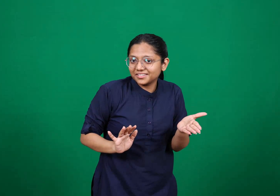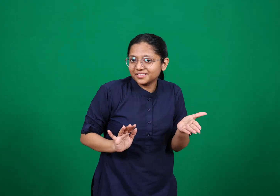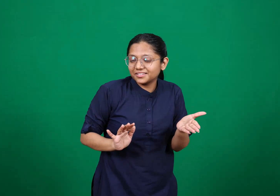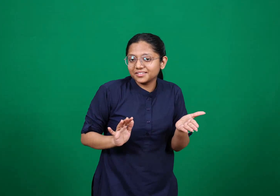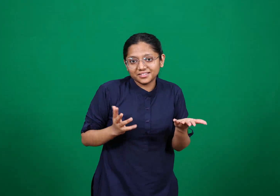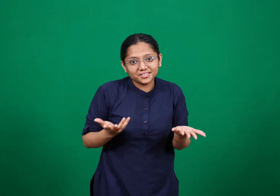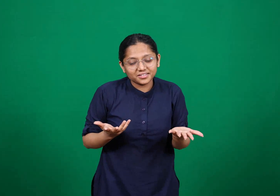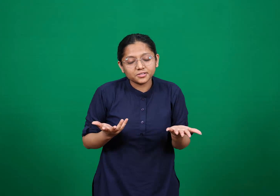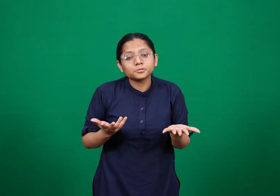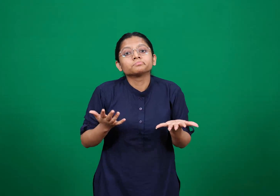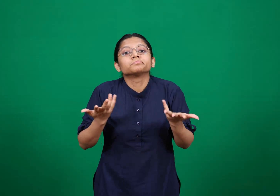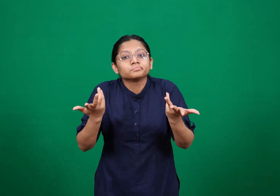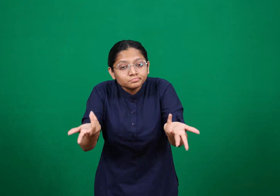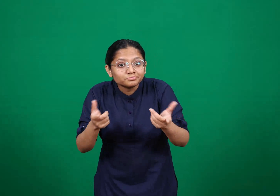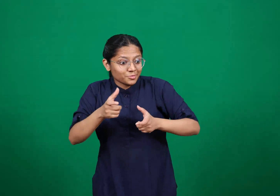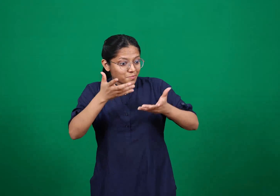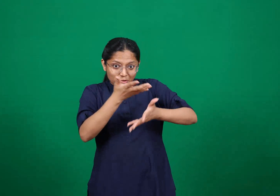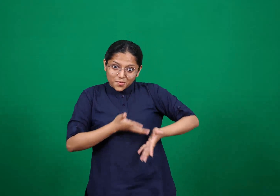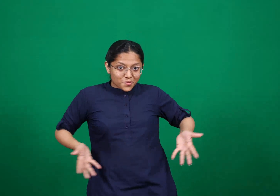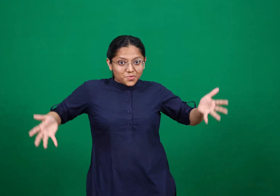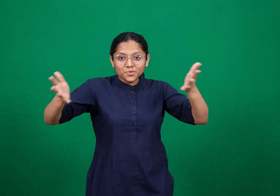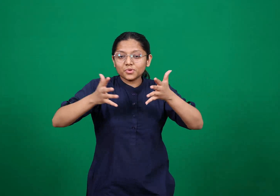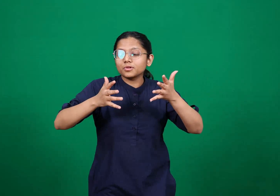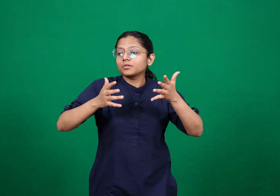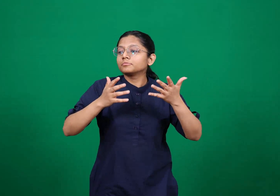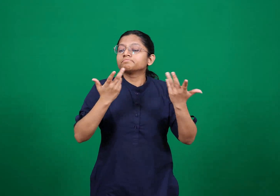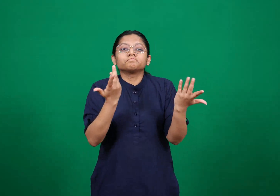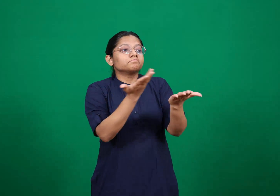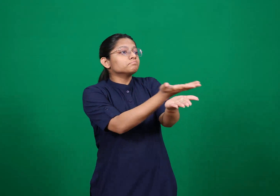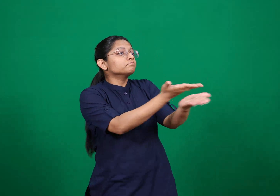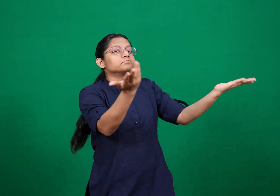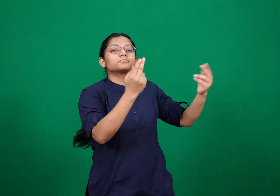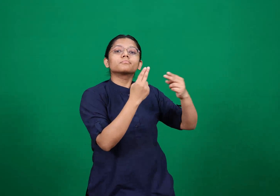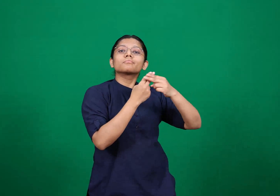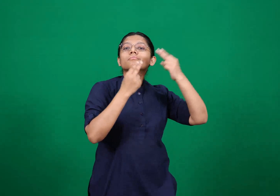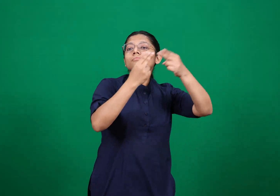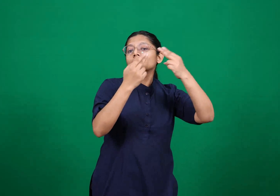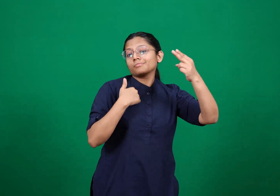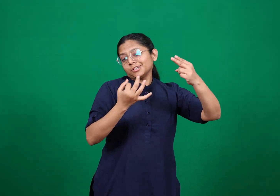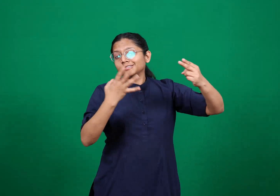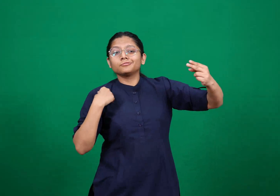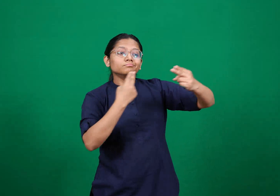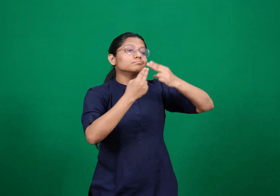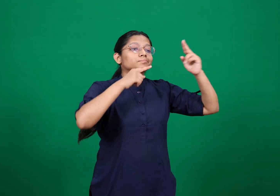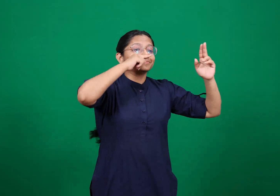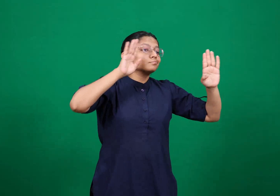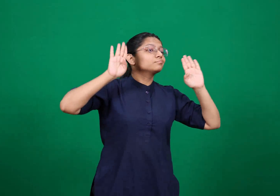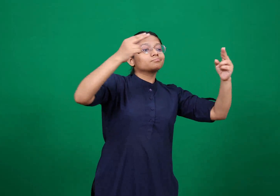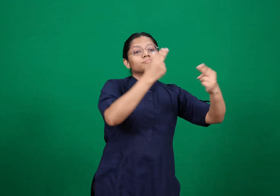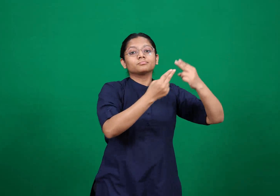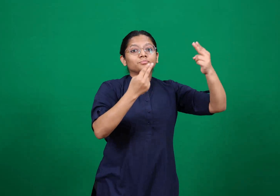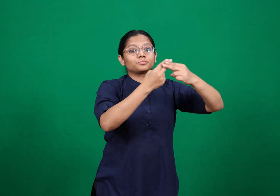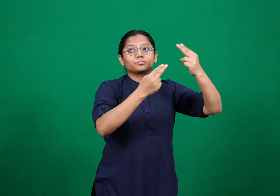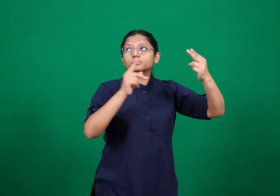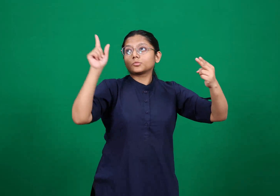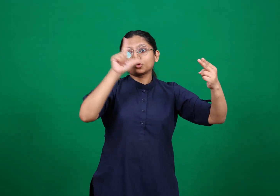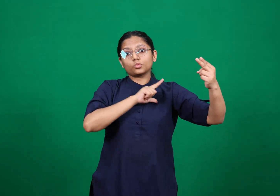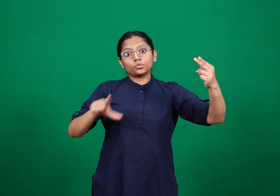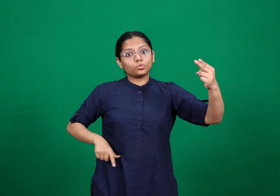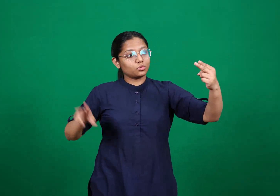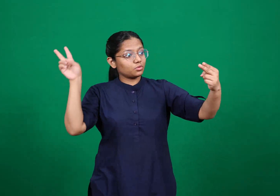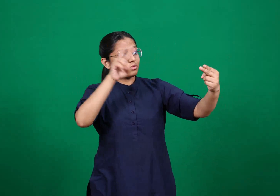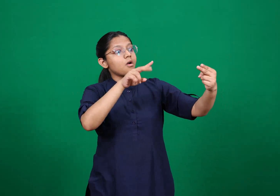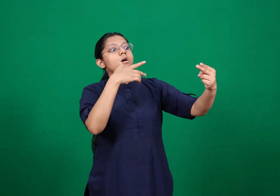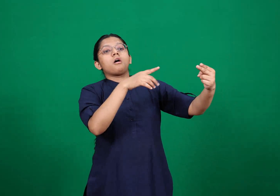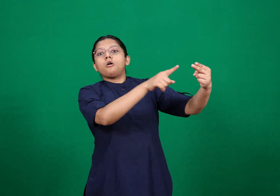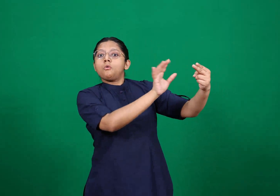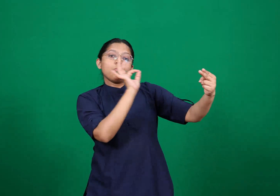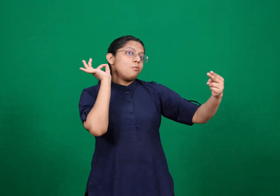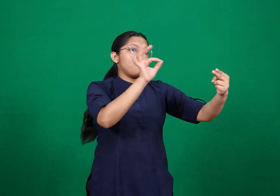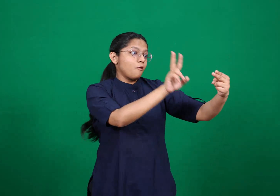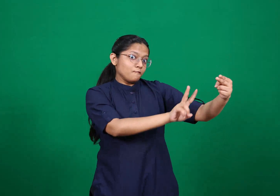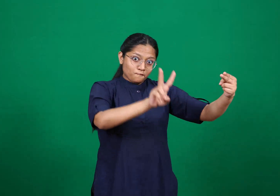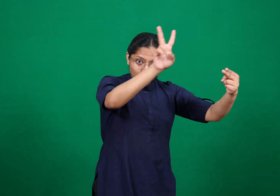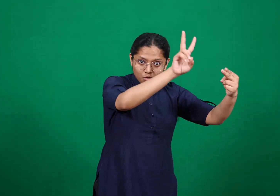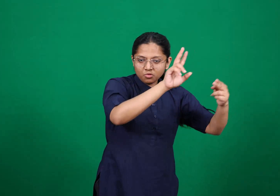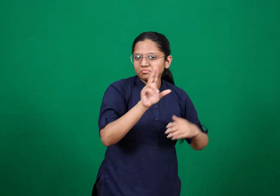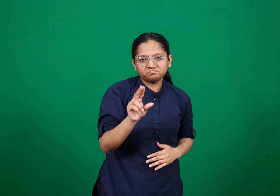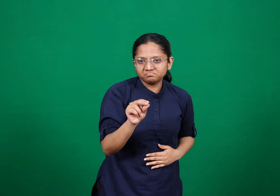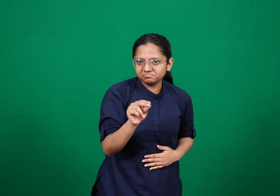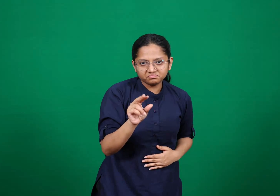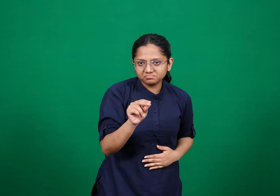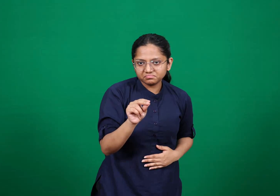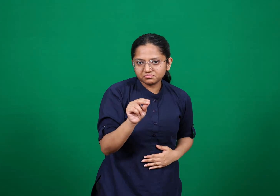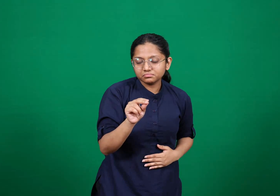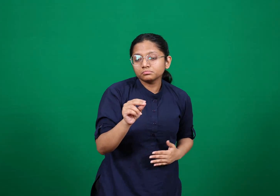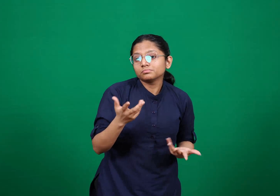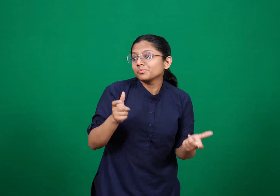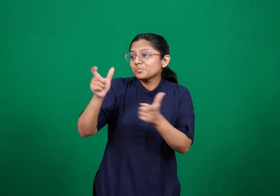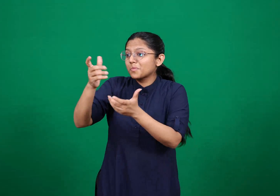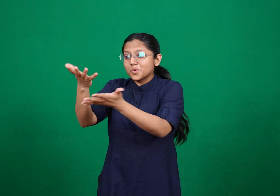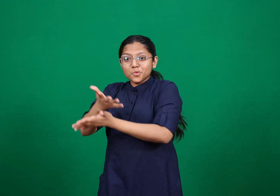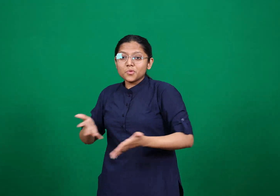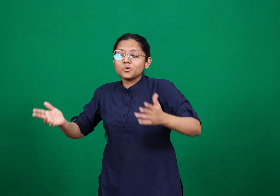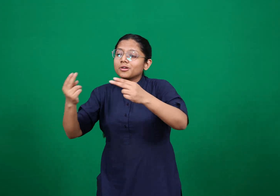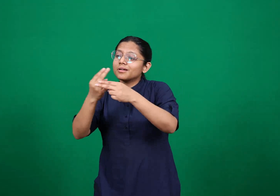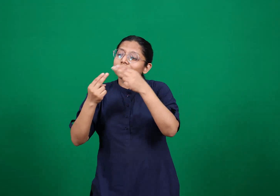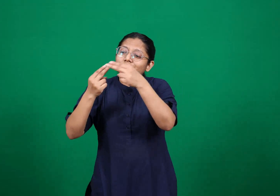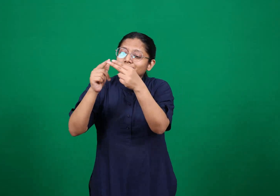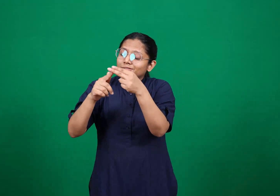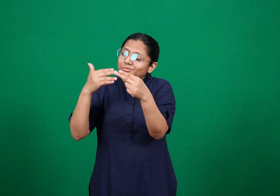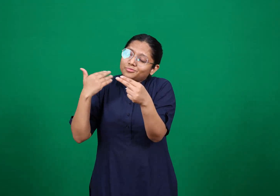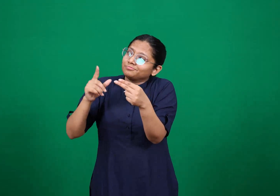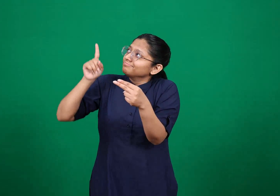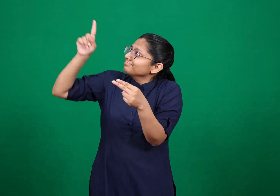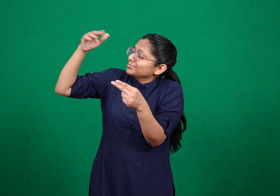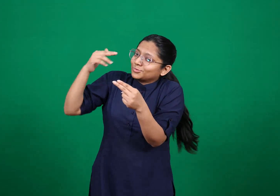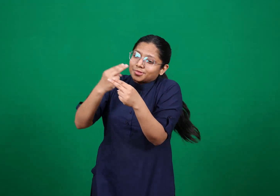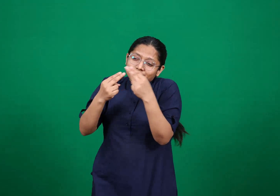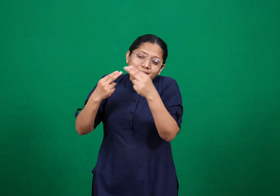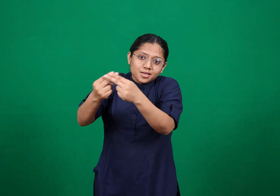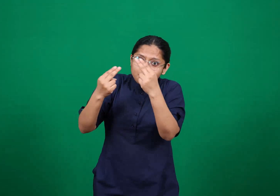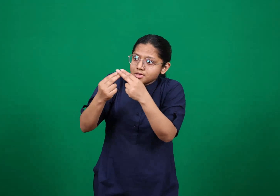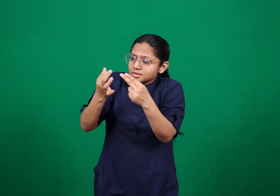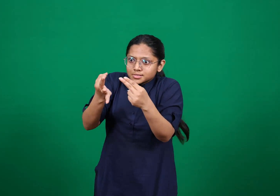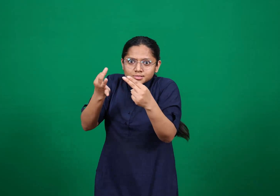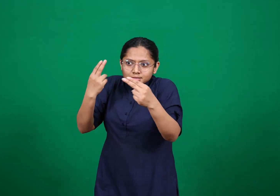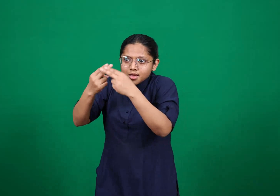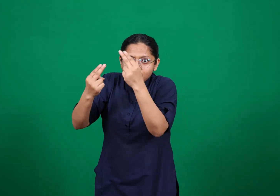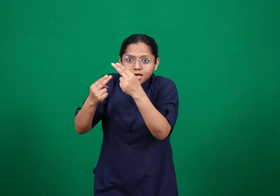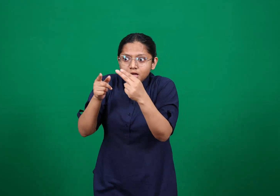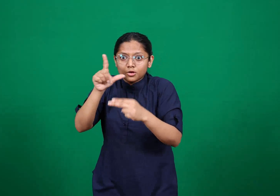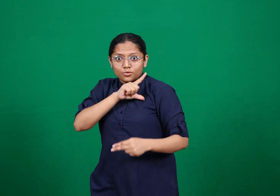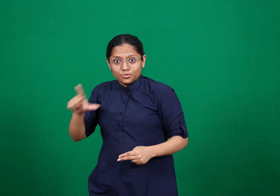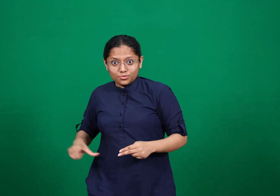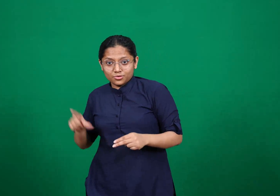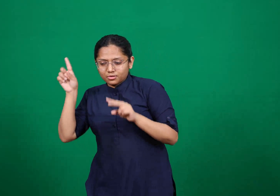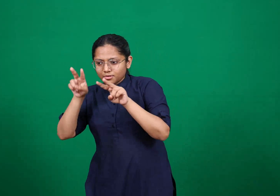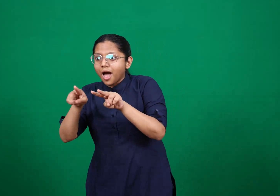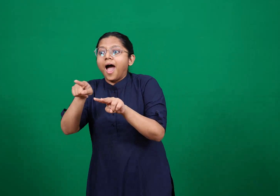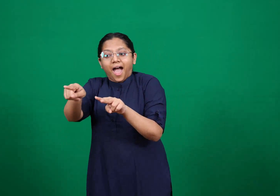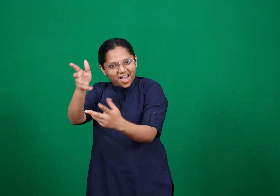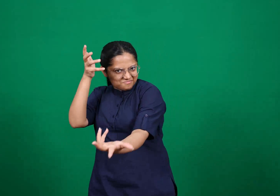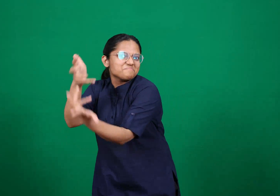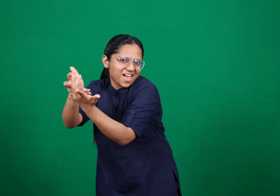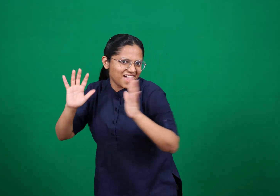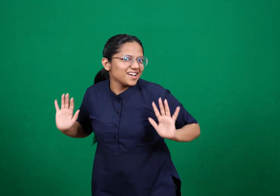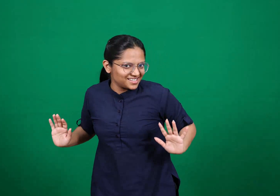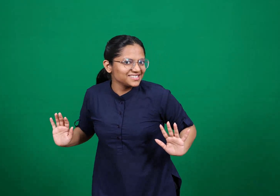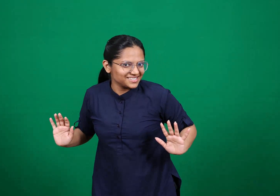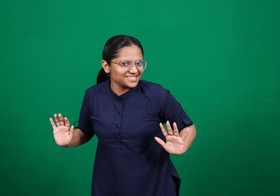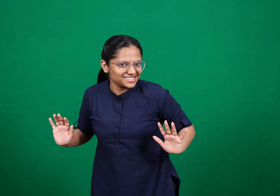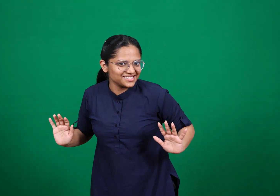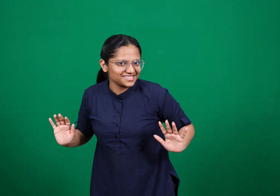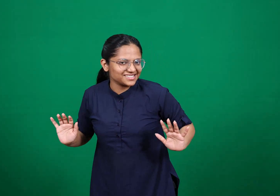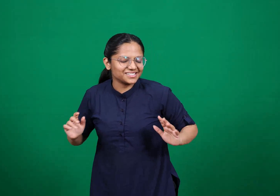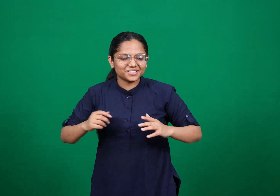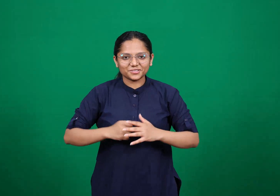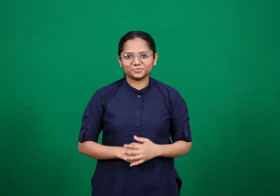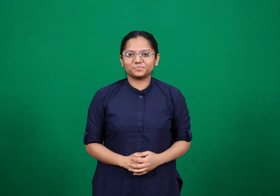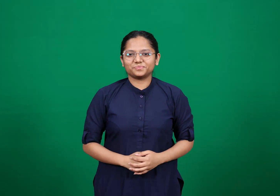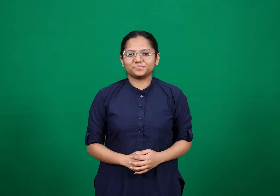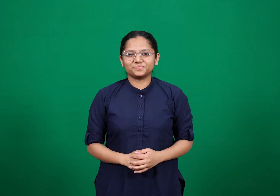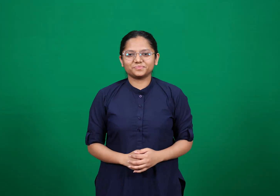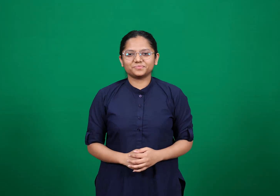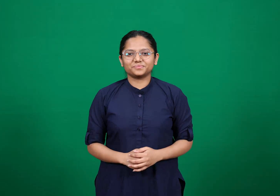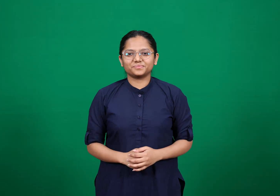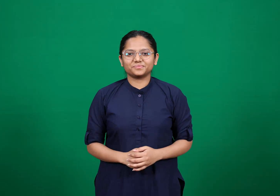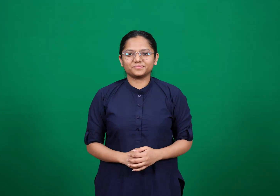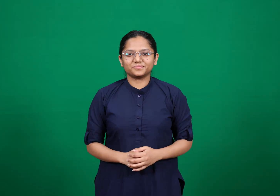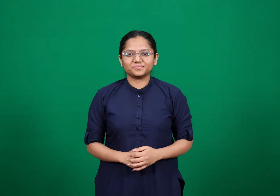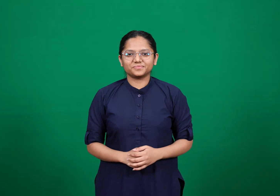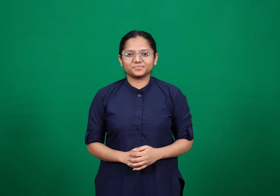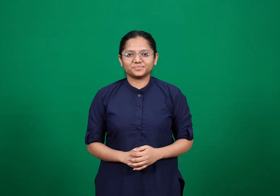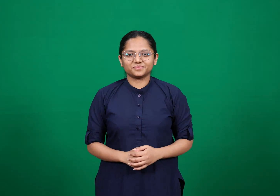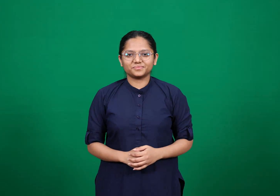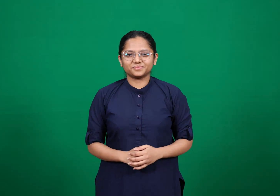For it is not the one who commends himself who is approved, but the one whom the Lord commends.